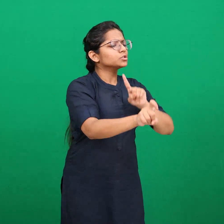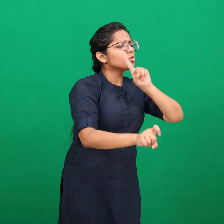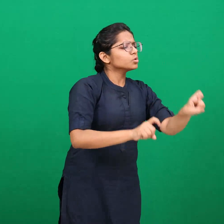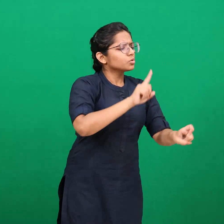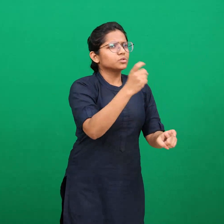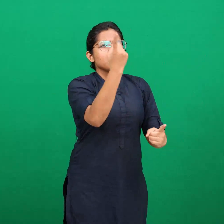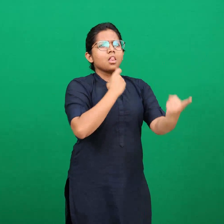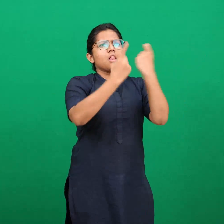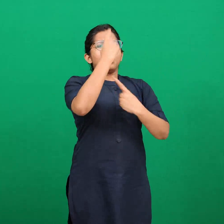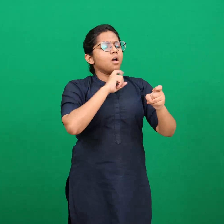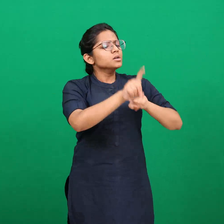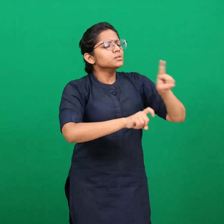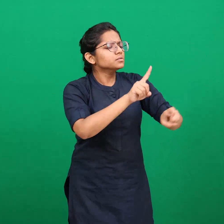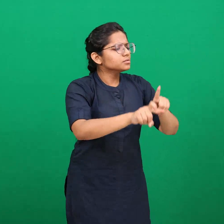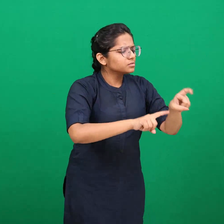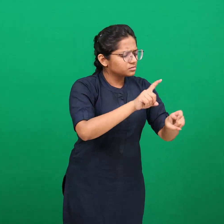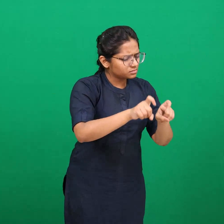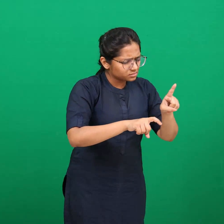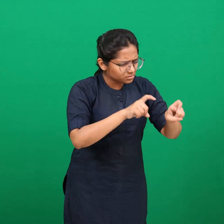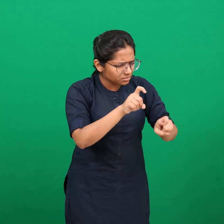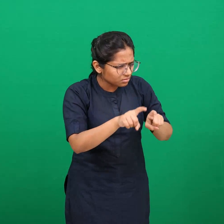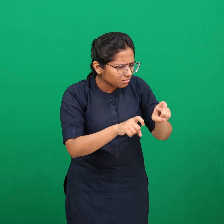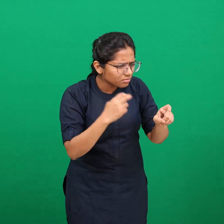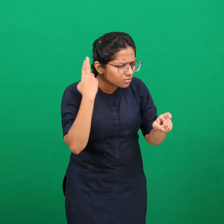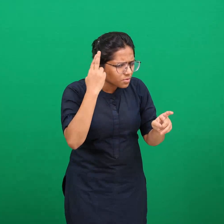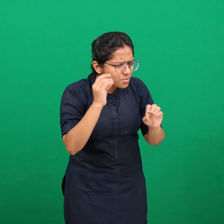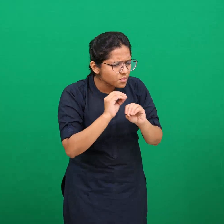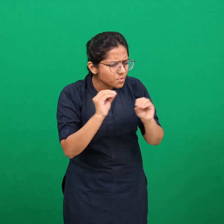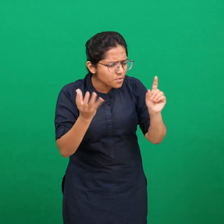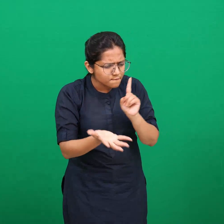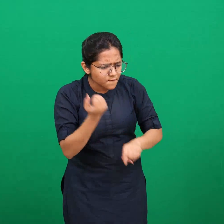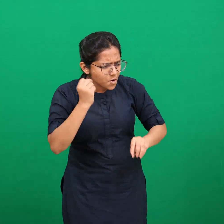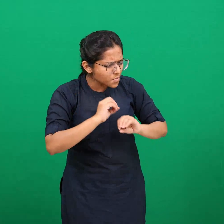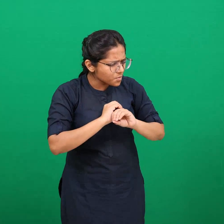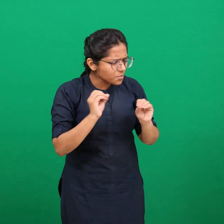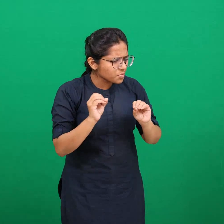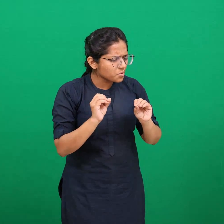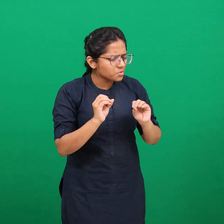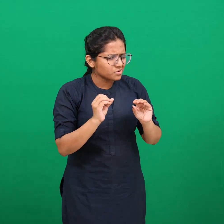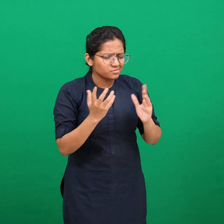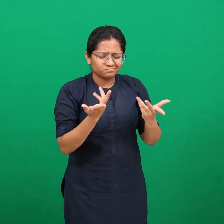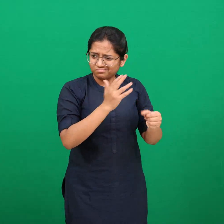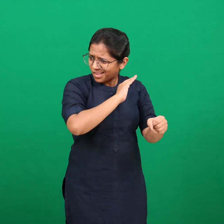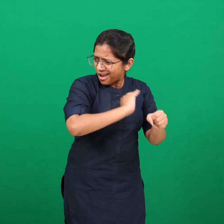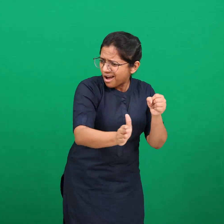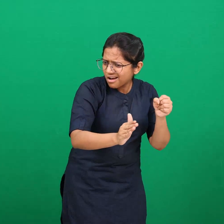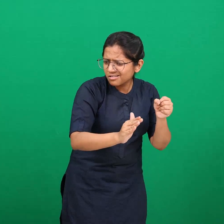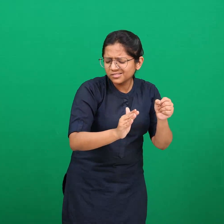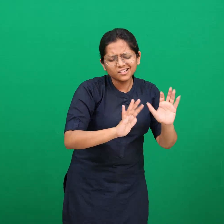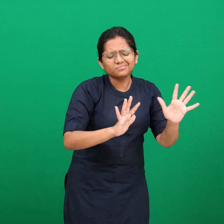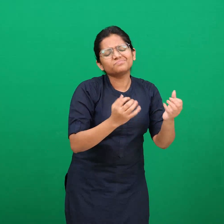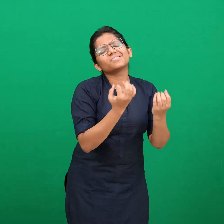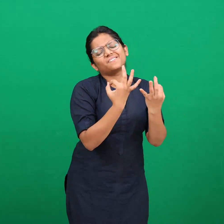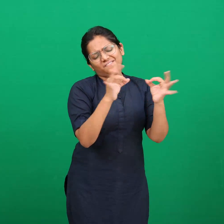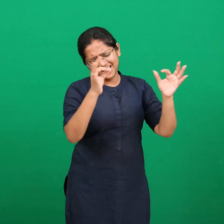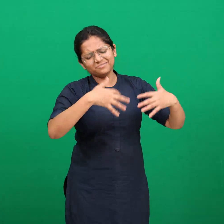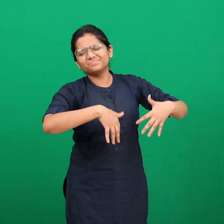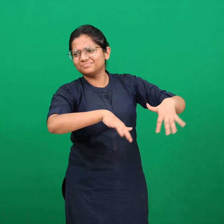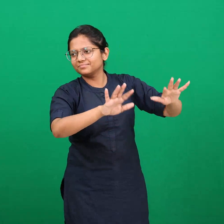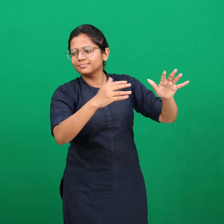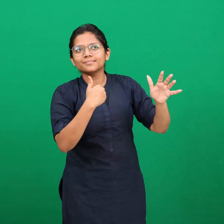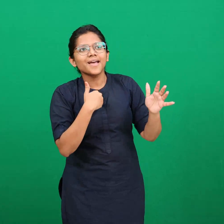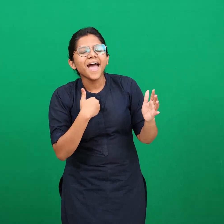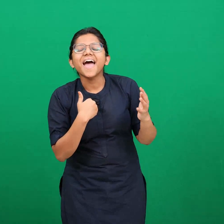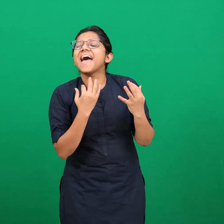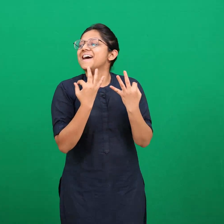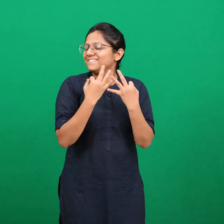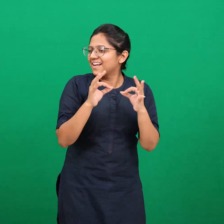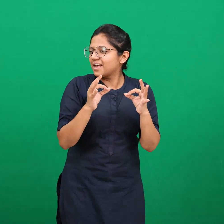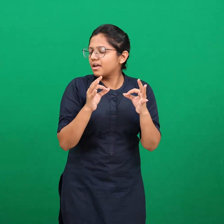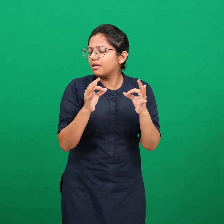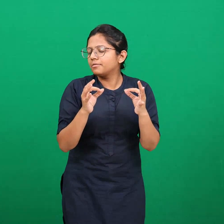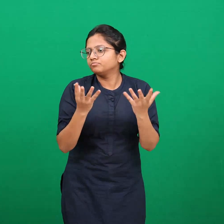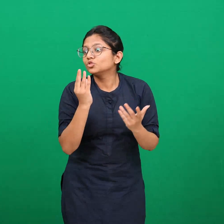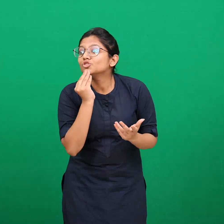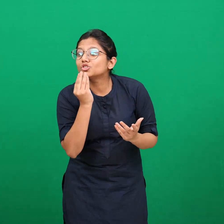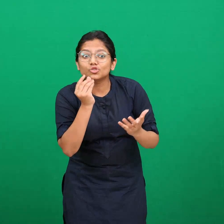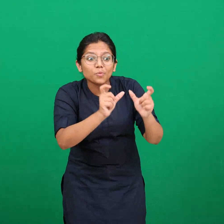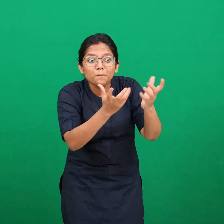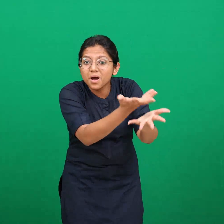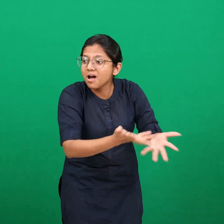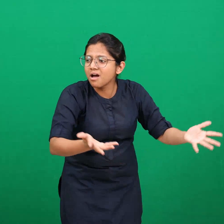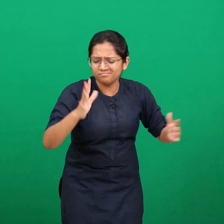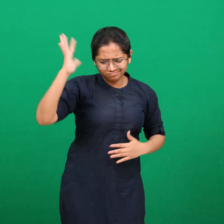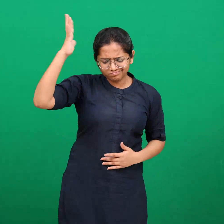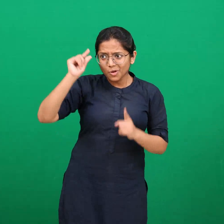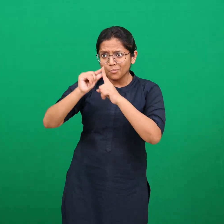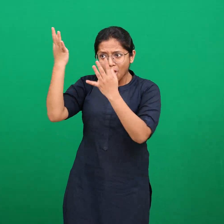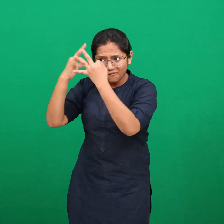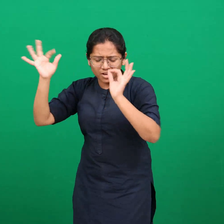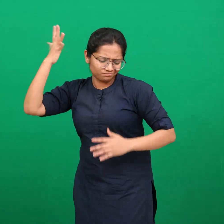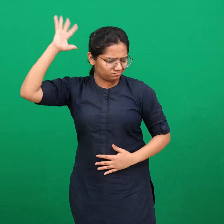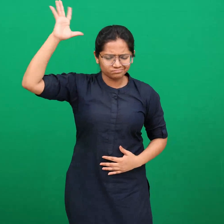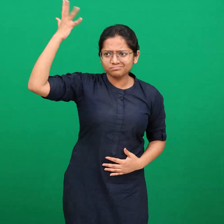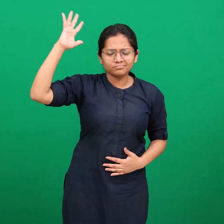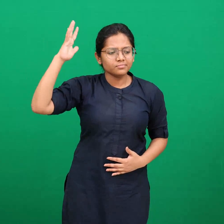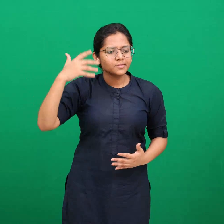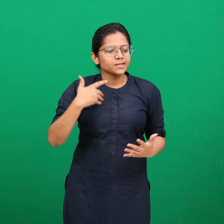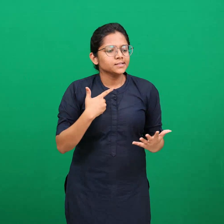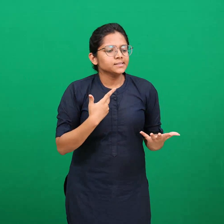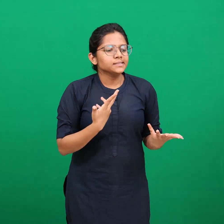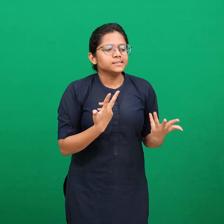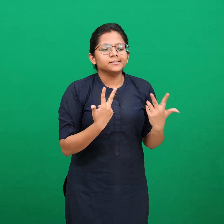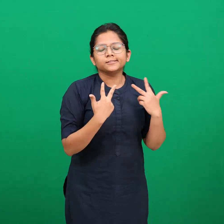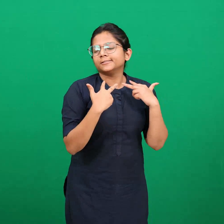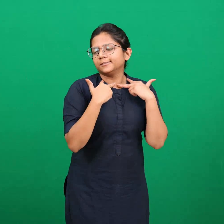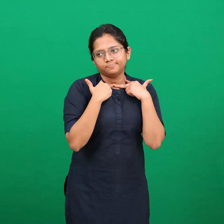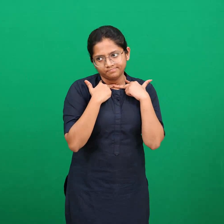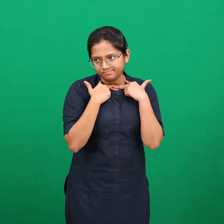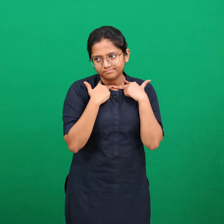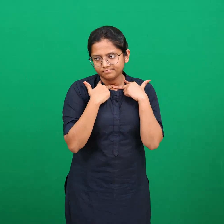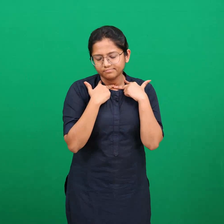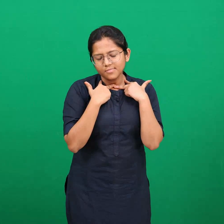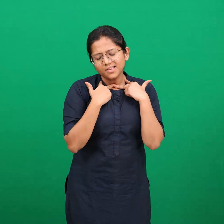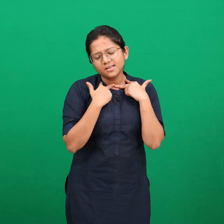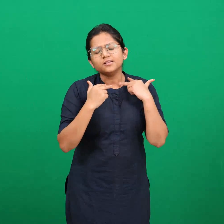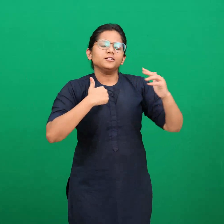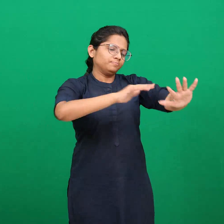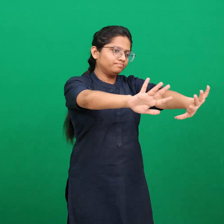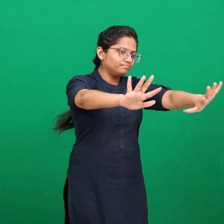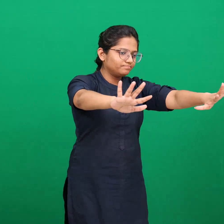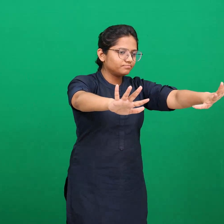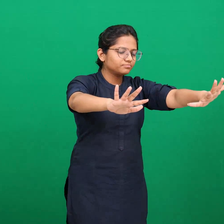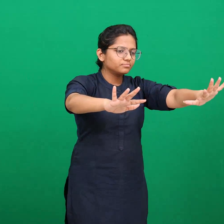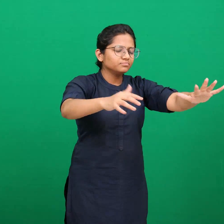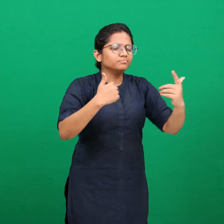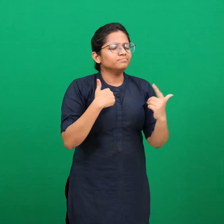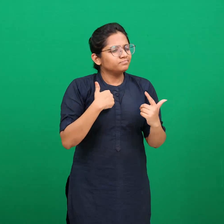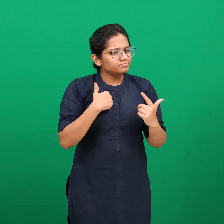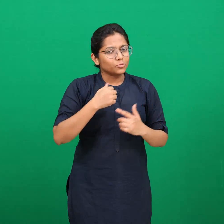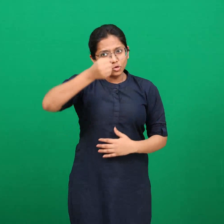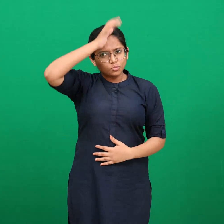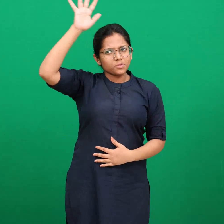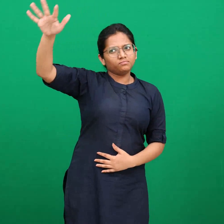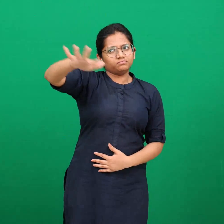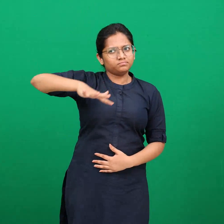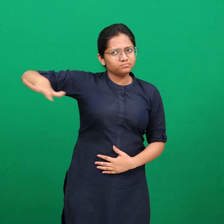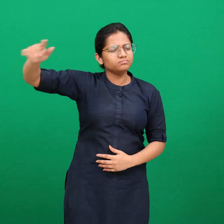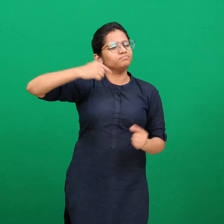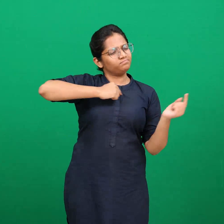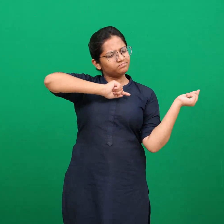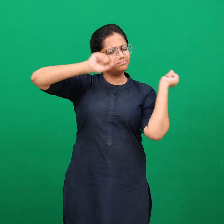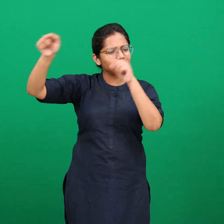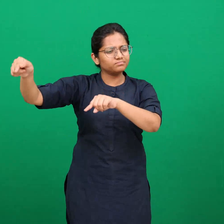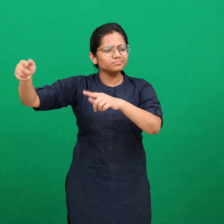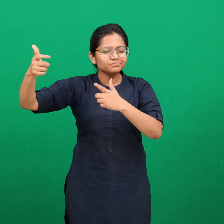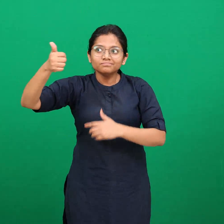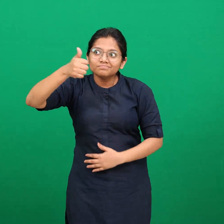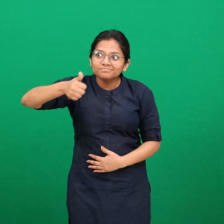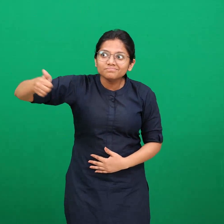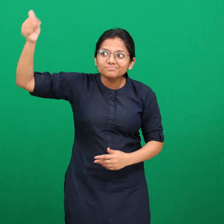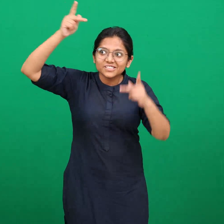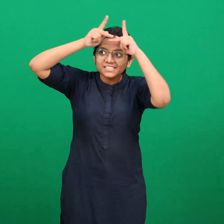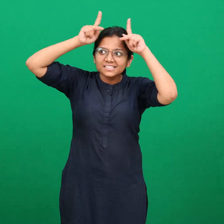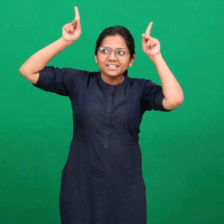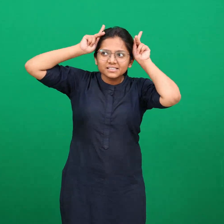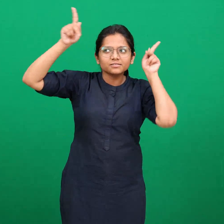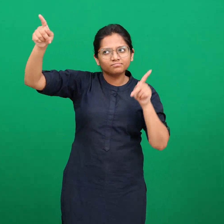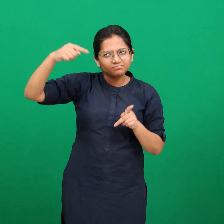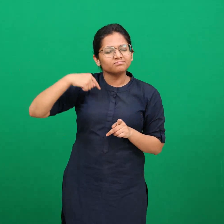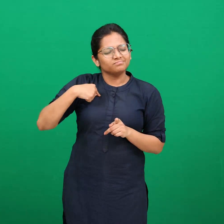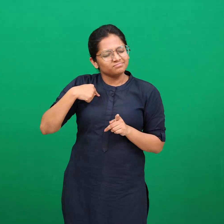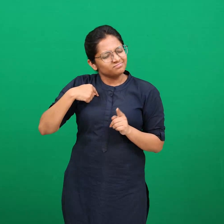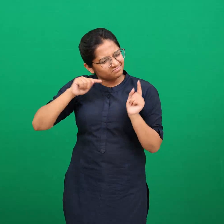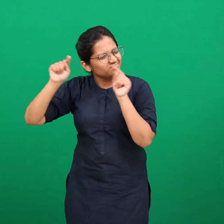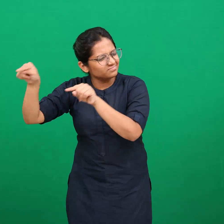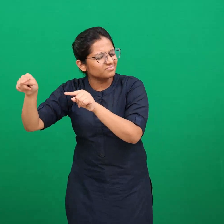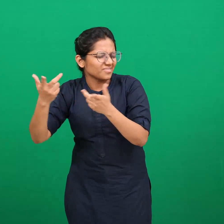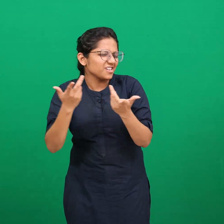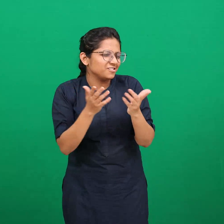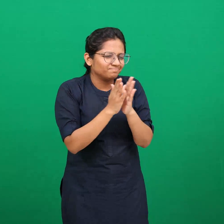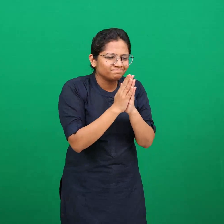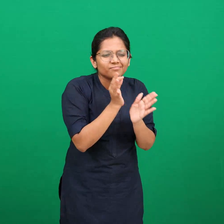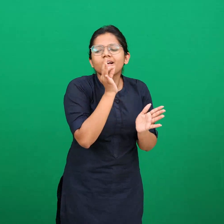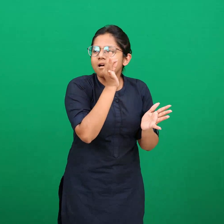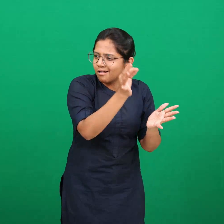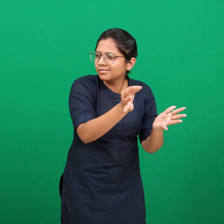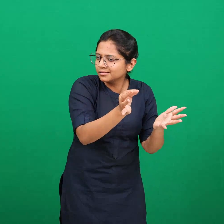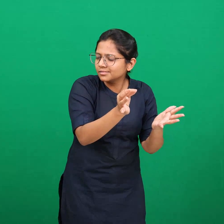They examined me and wanted to release me, because there was no basis for a death sentence against me.